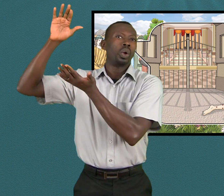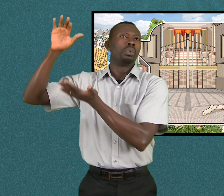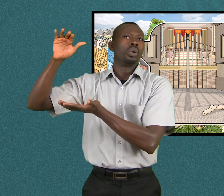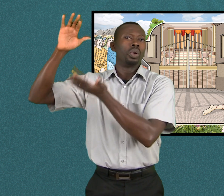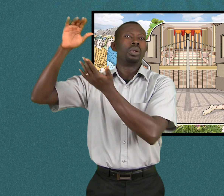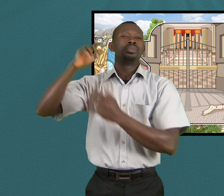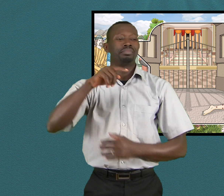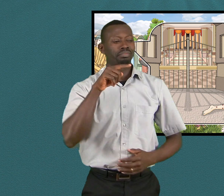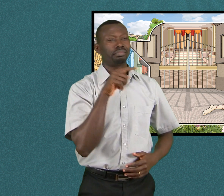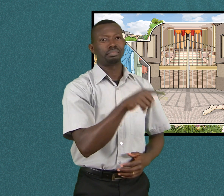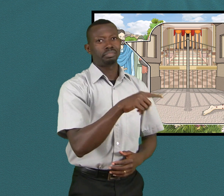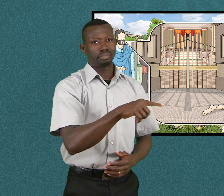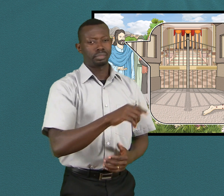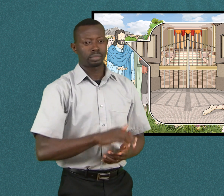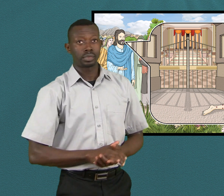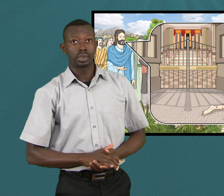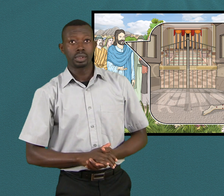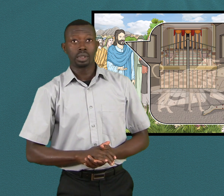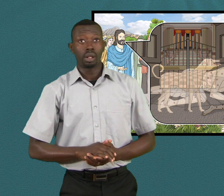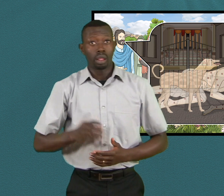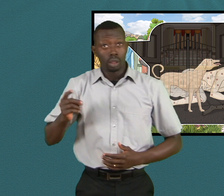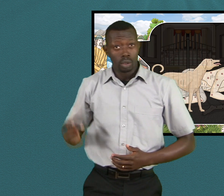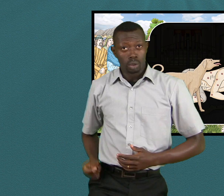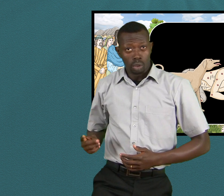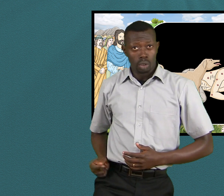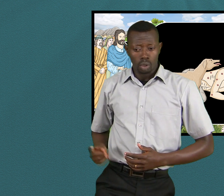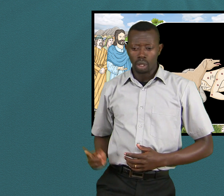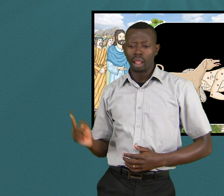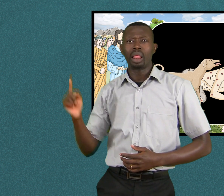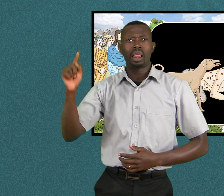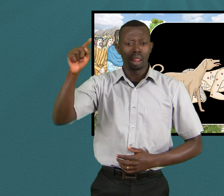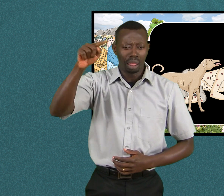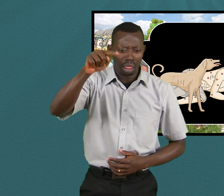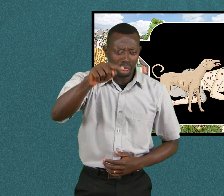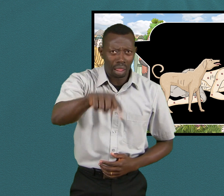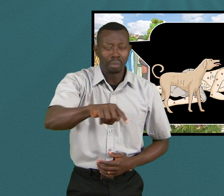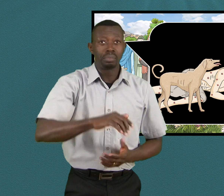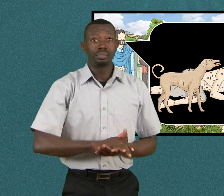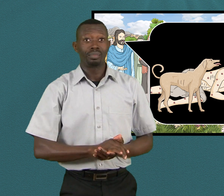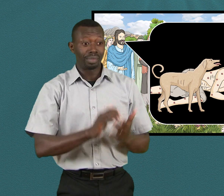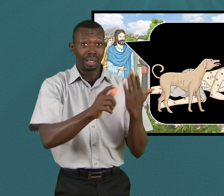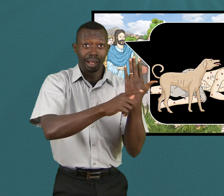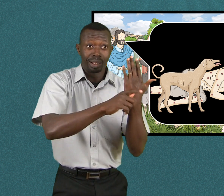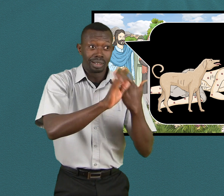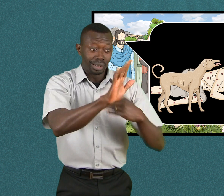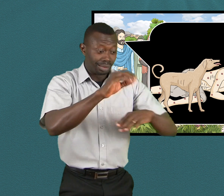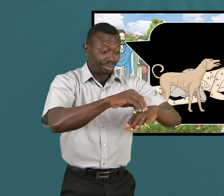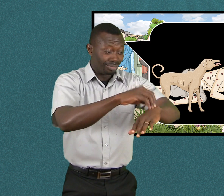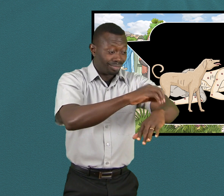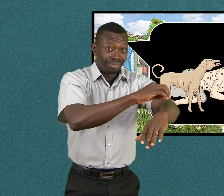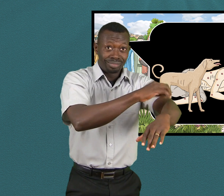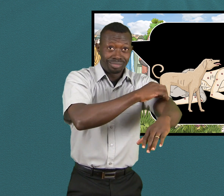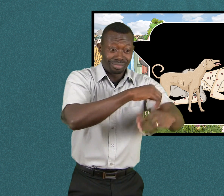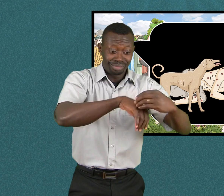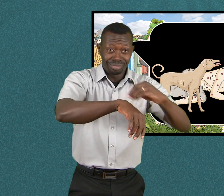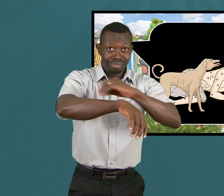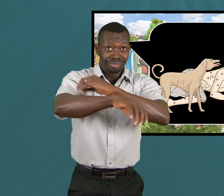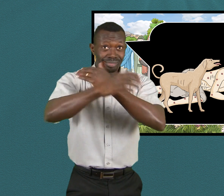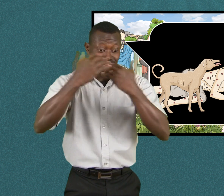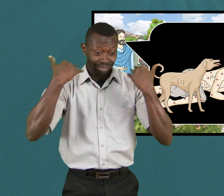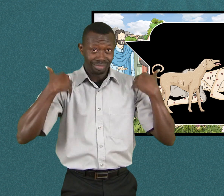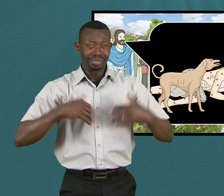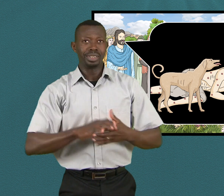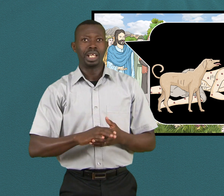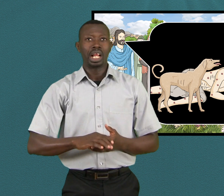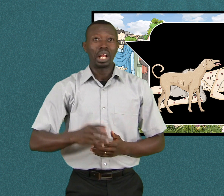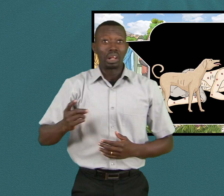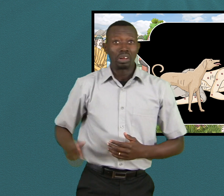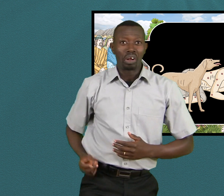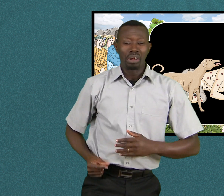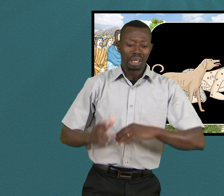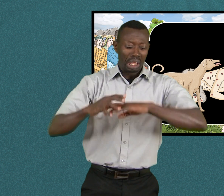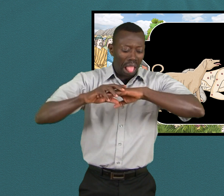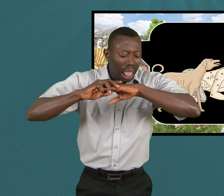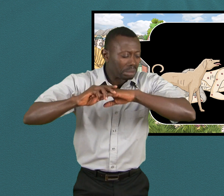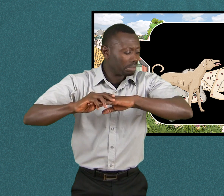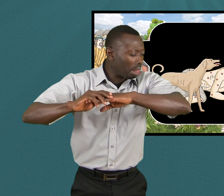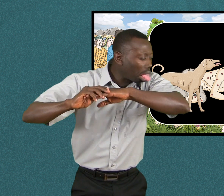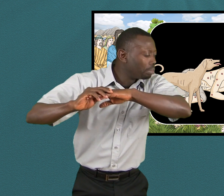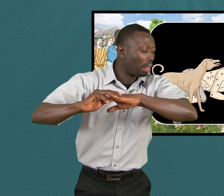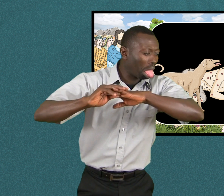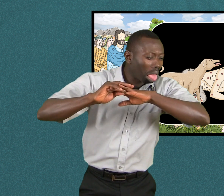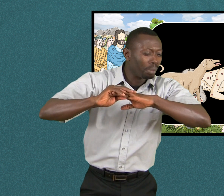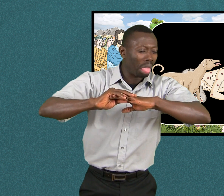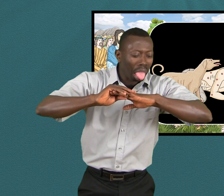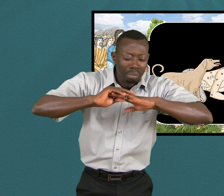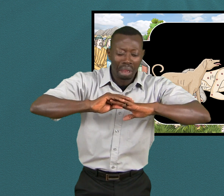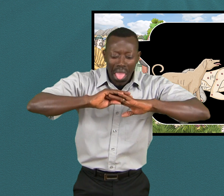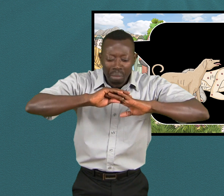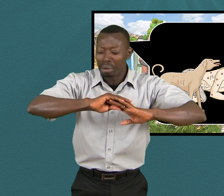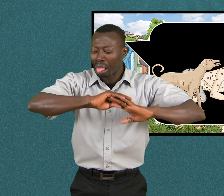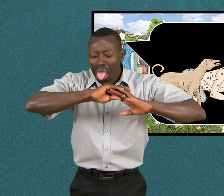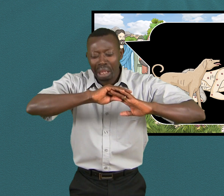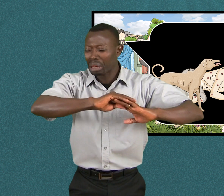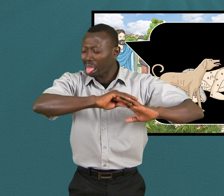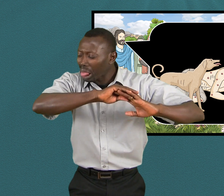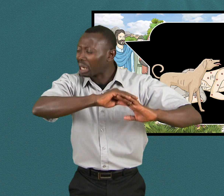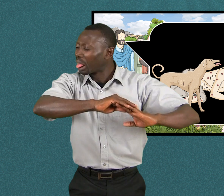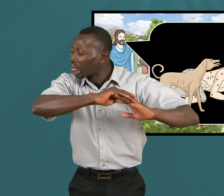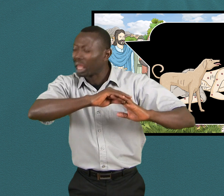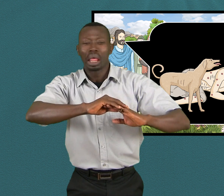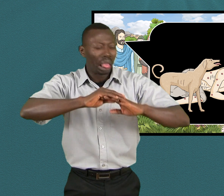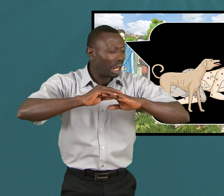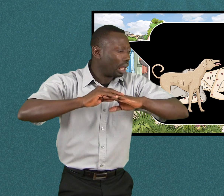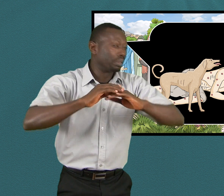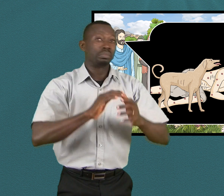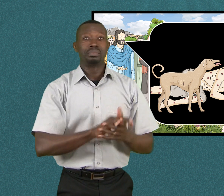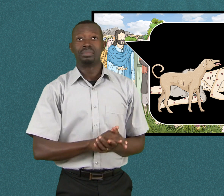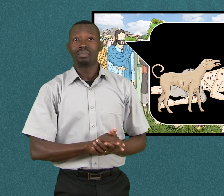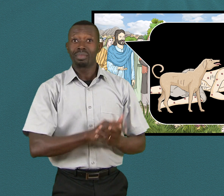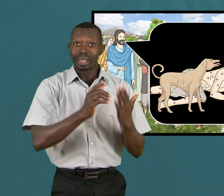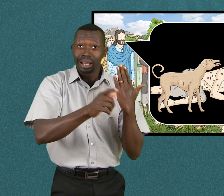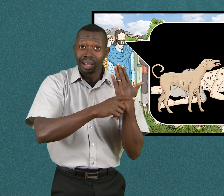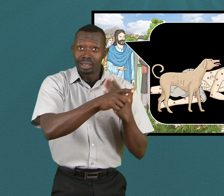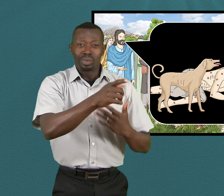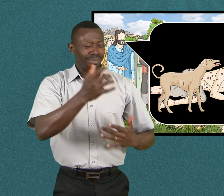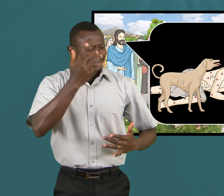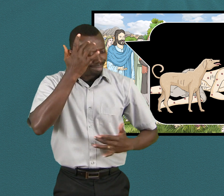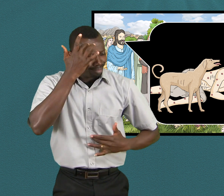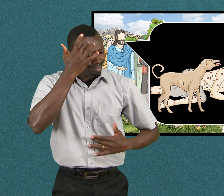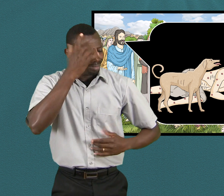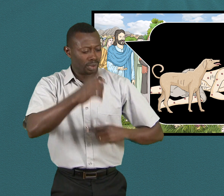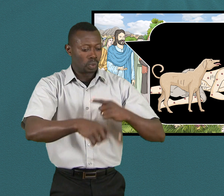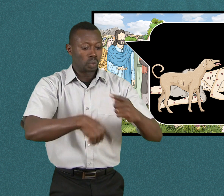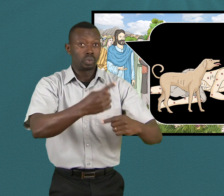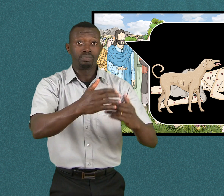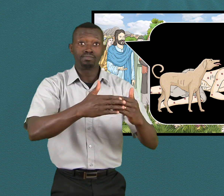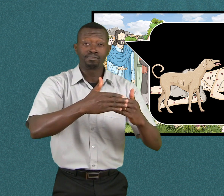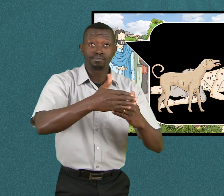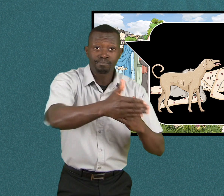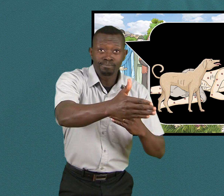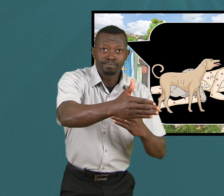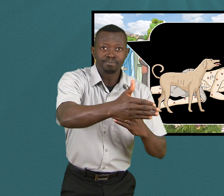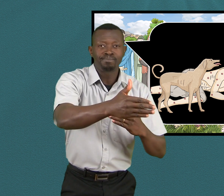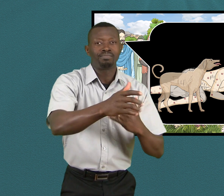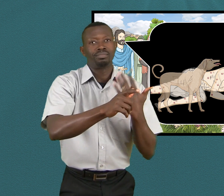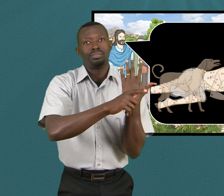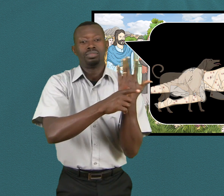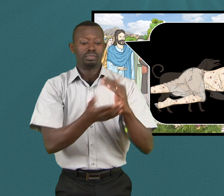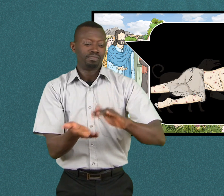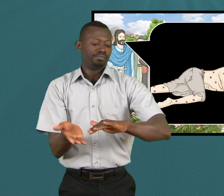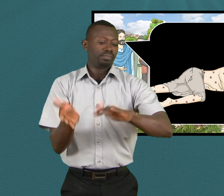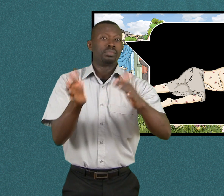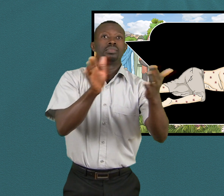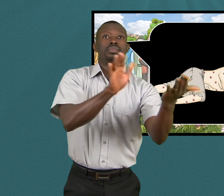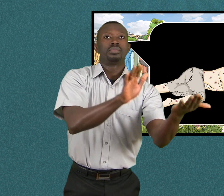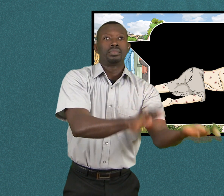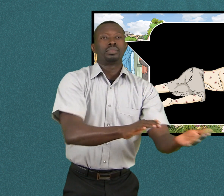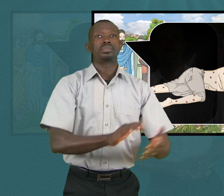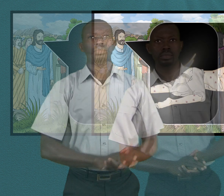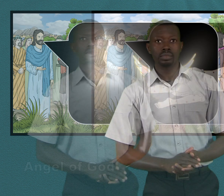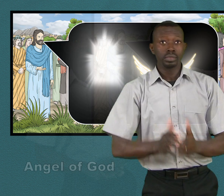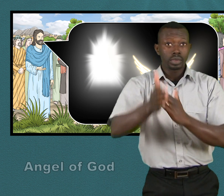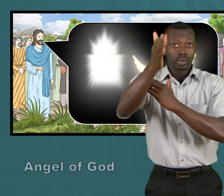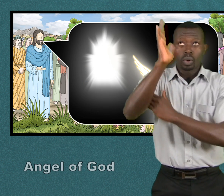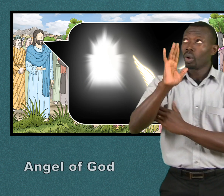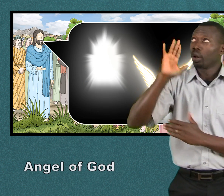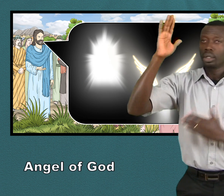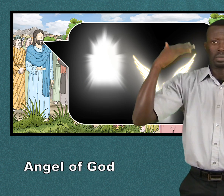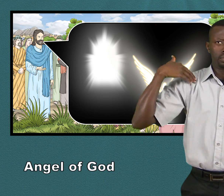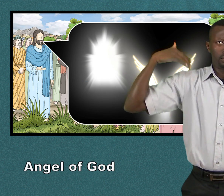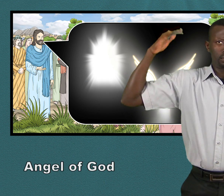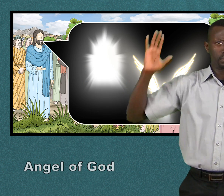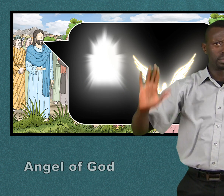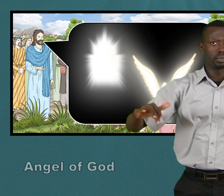Even the dogs came and licked his sores.